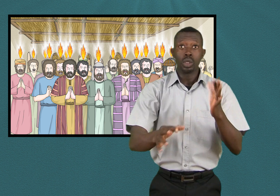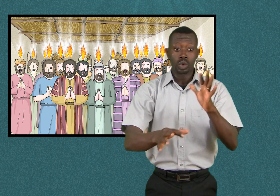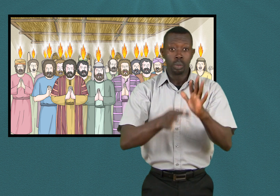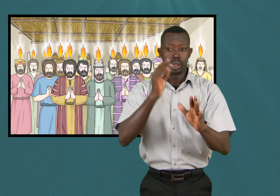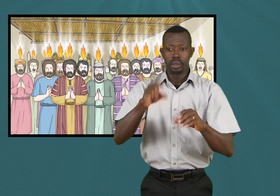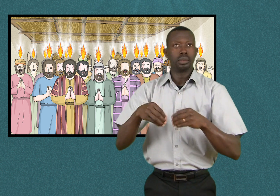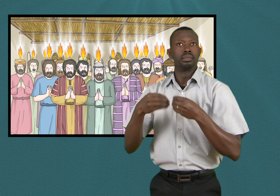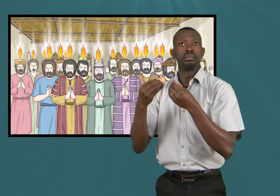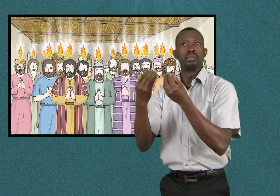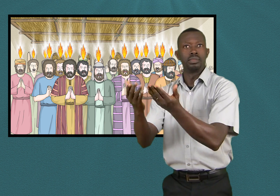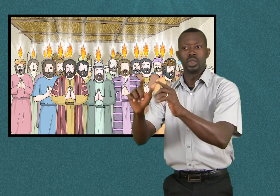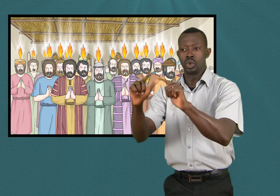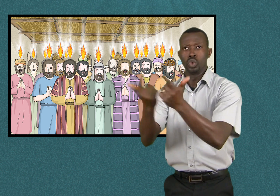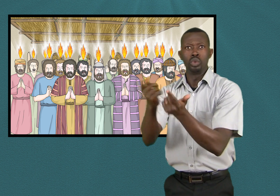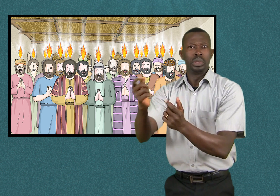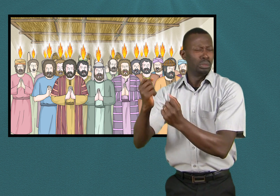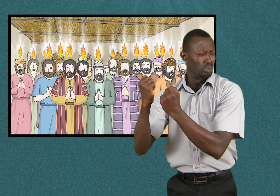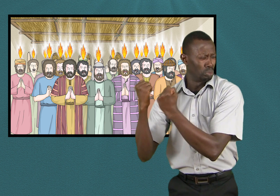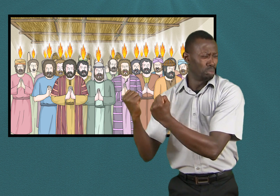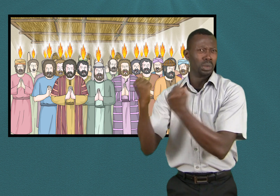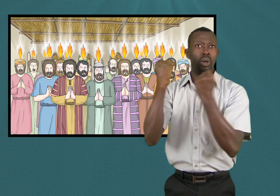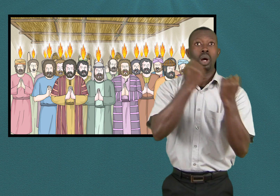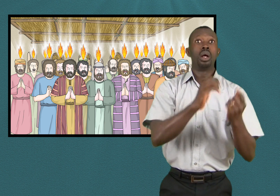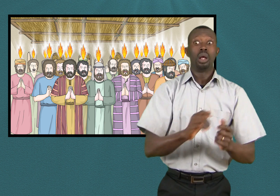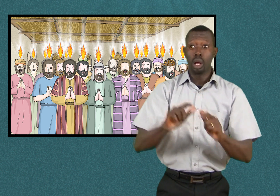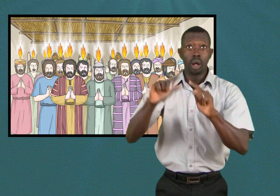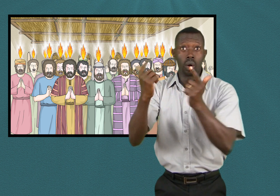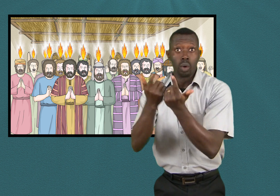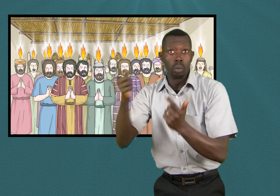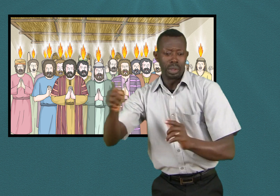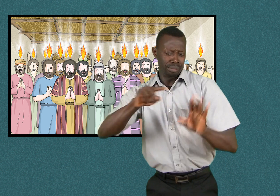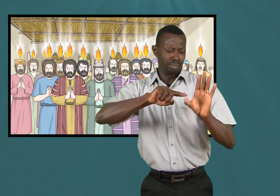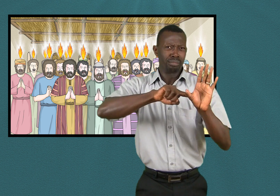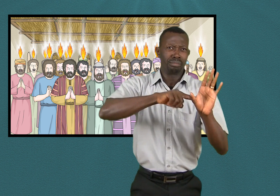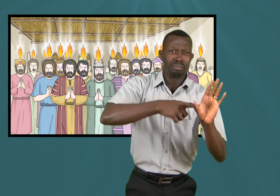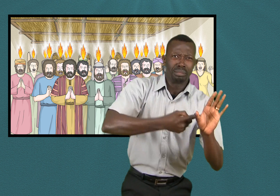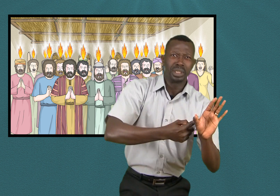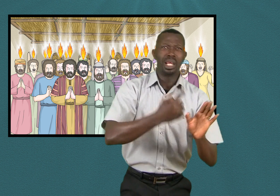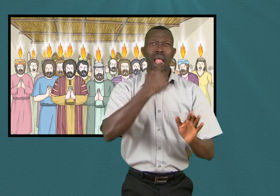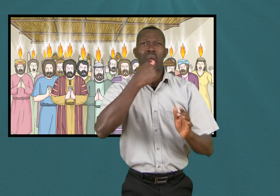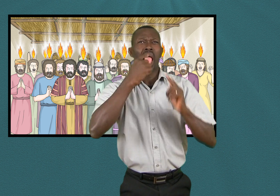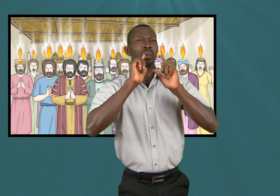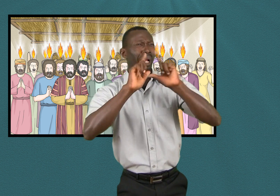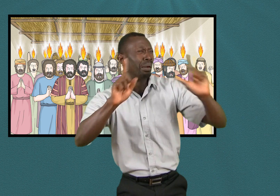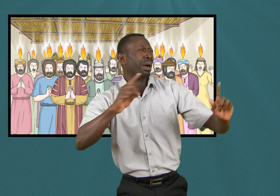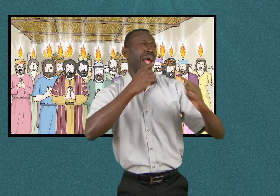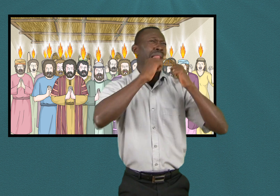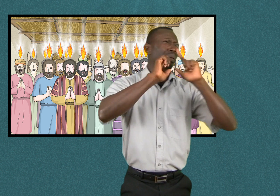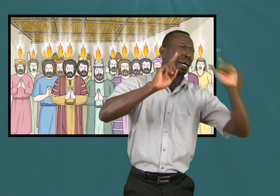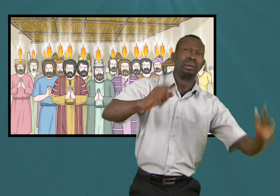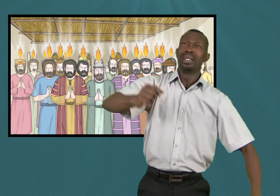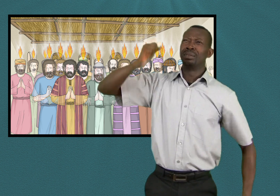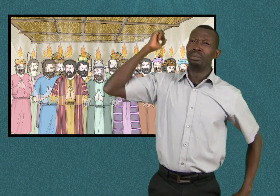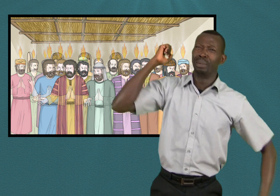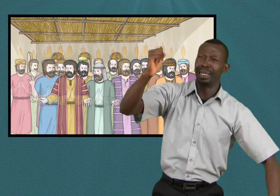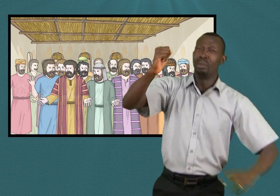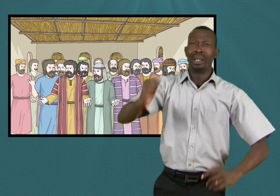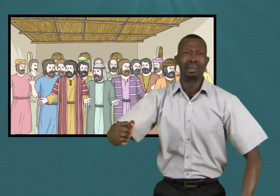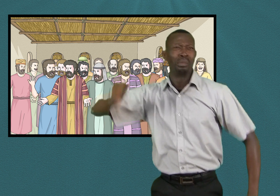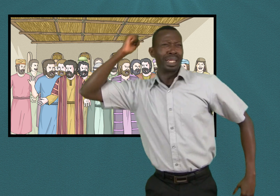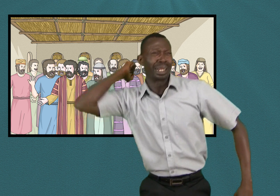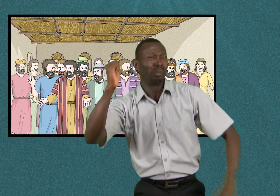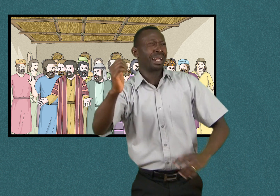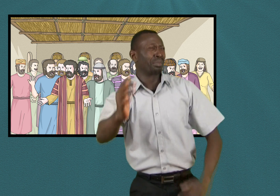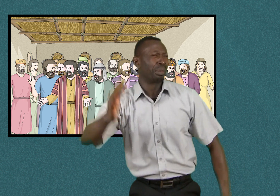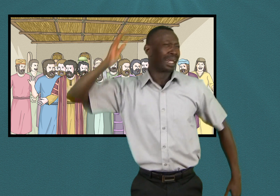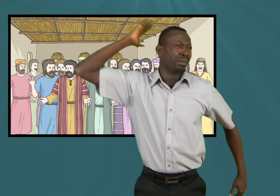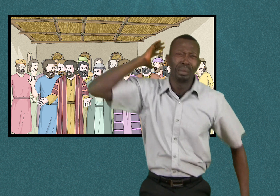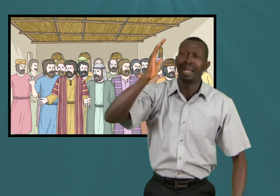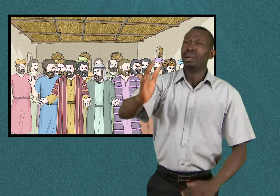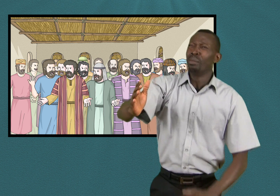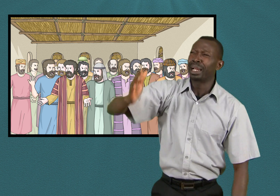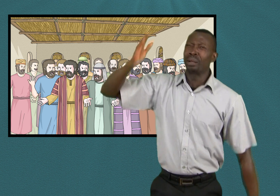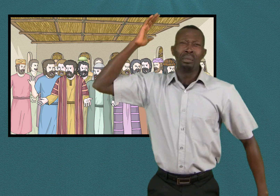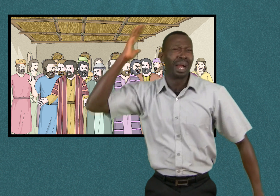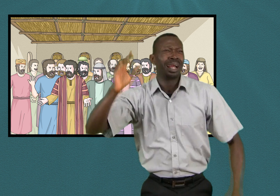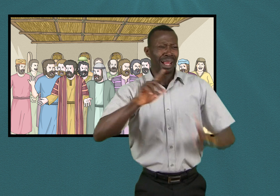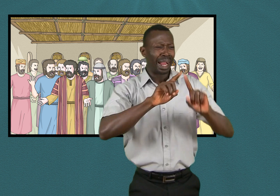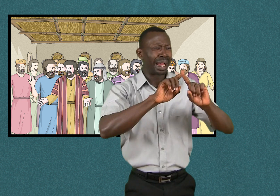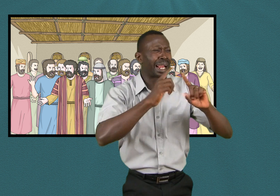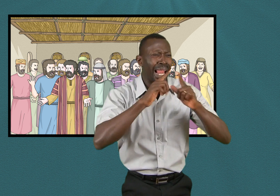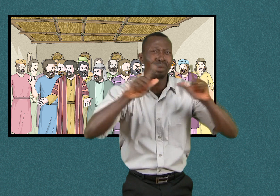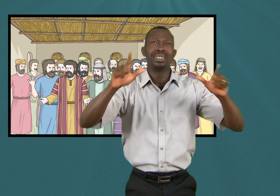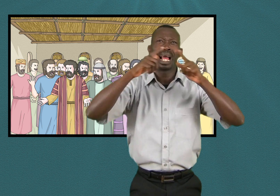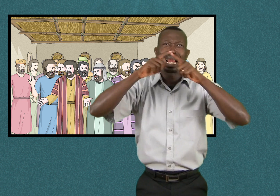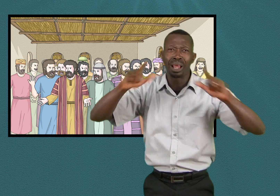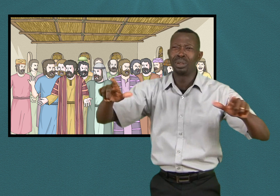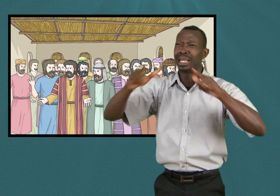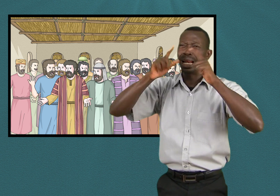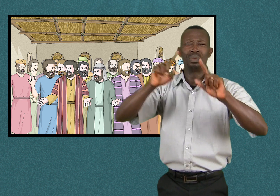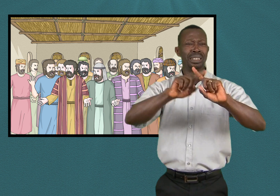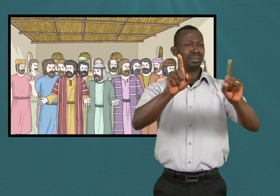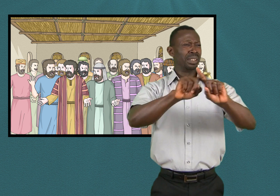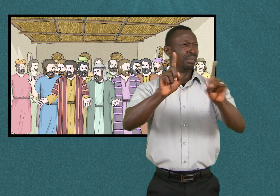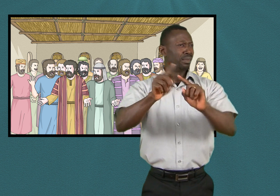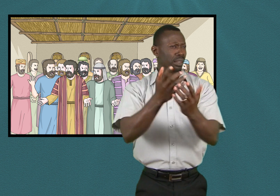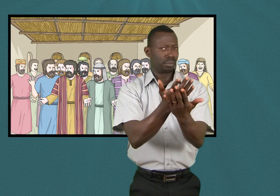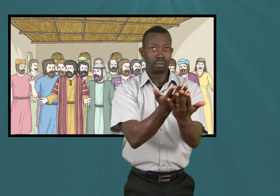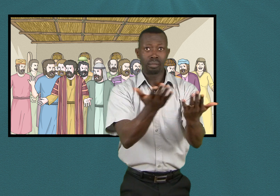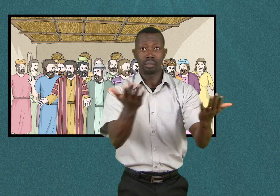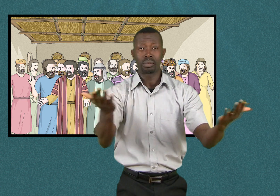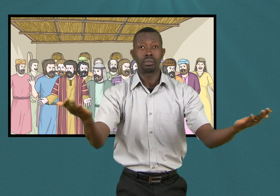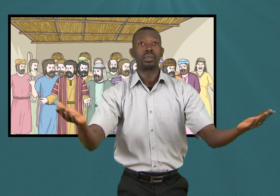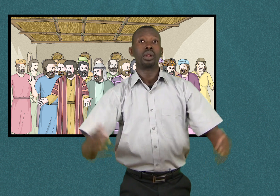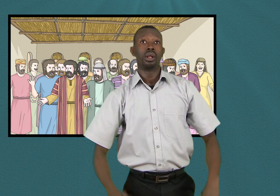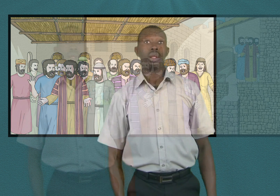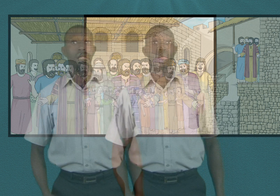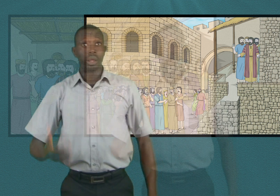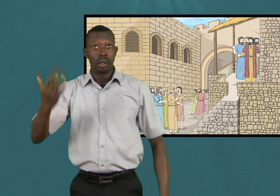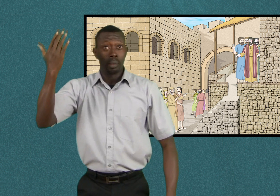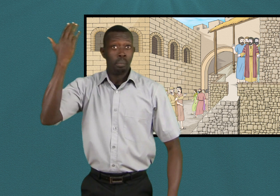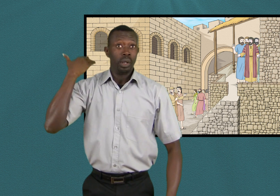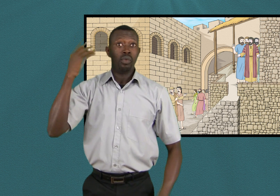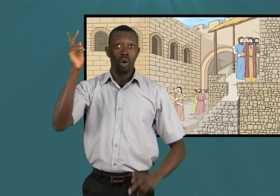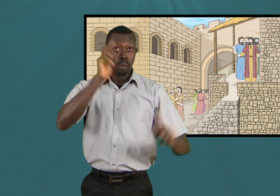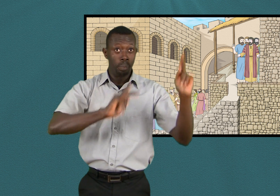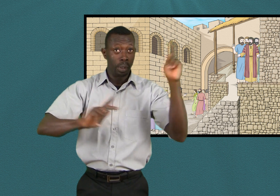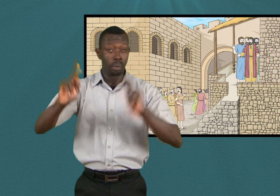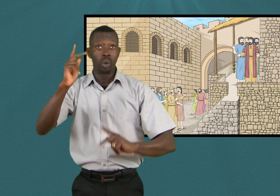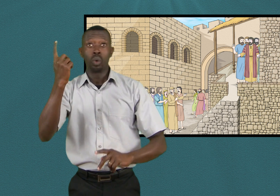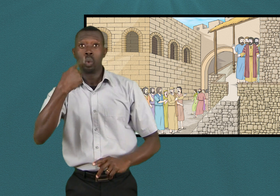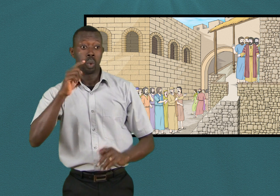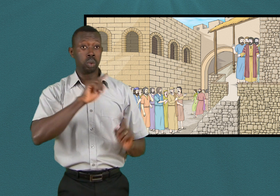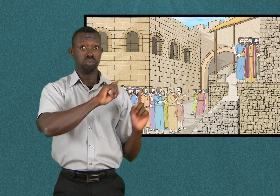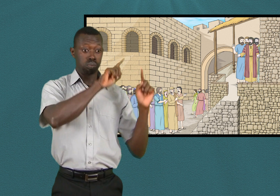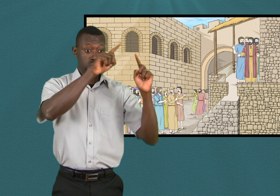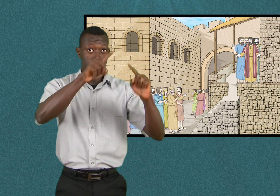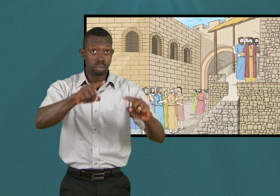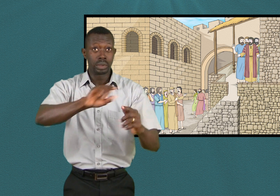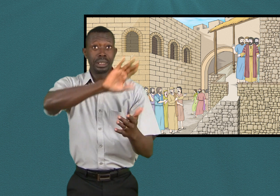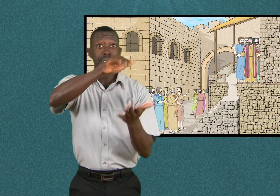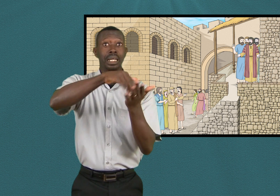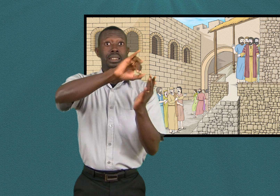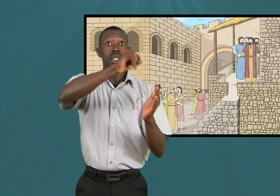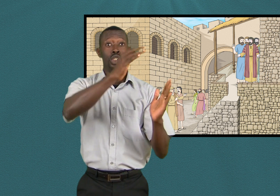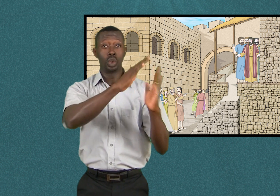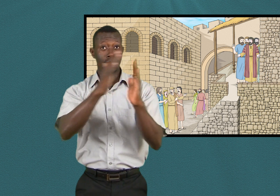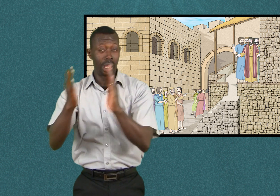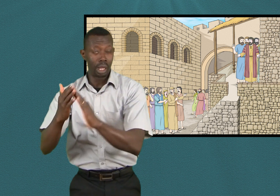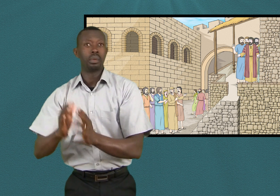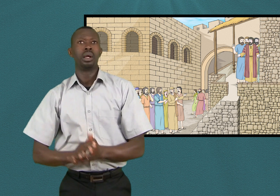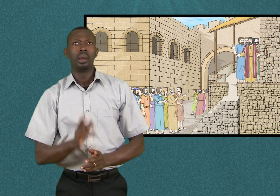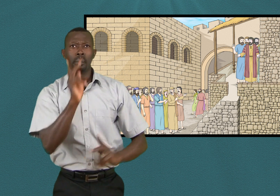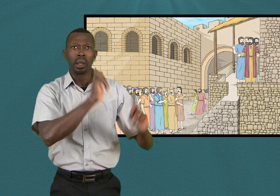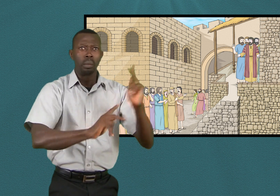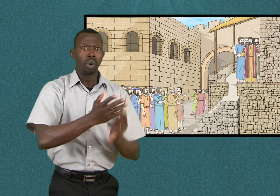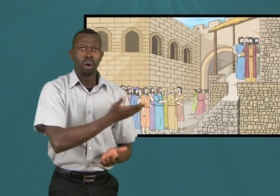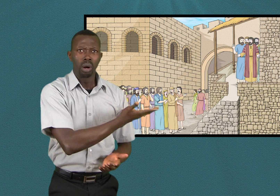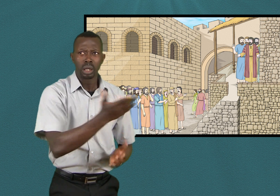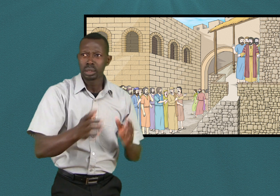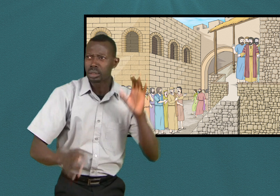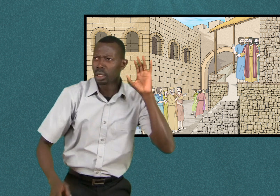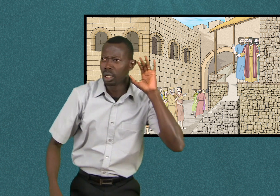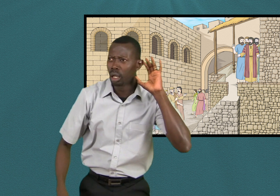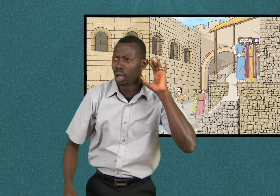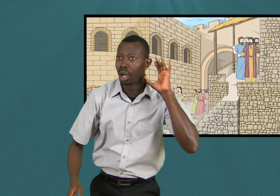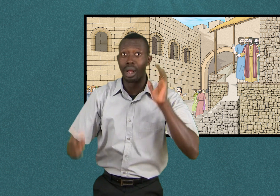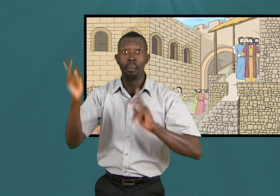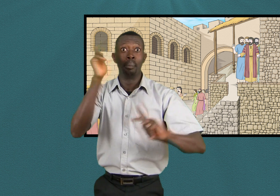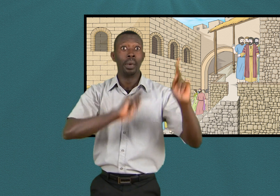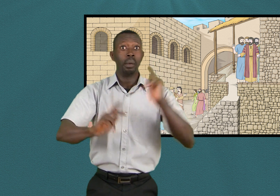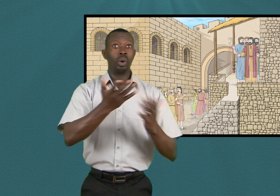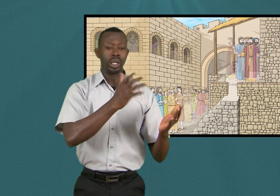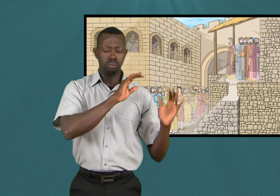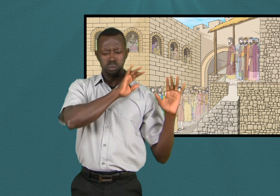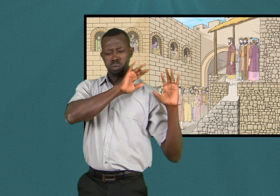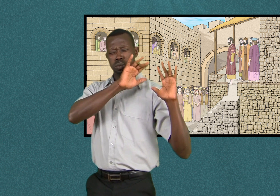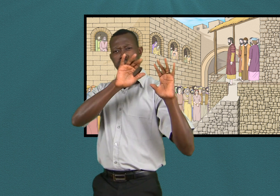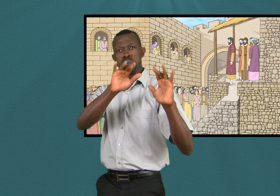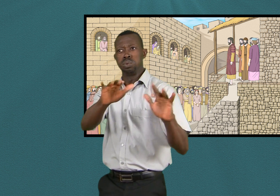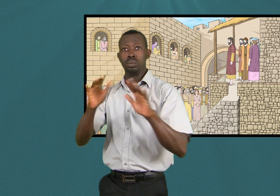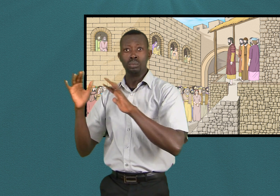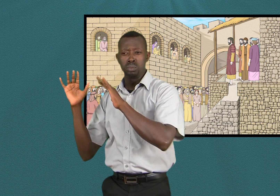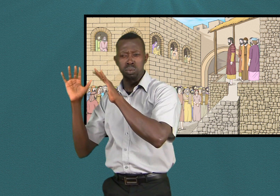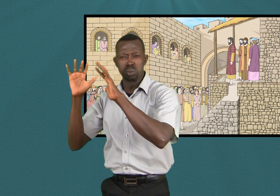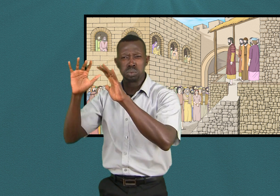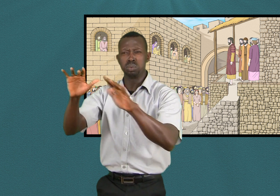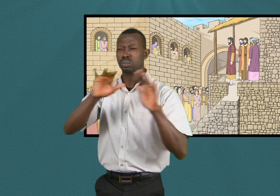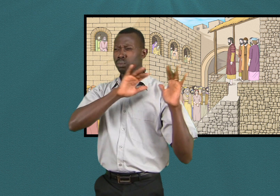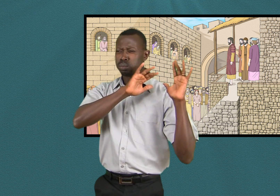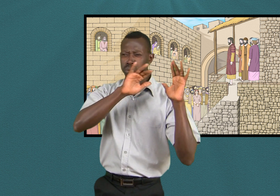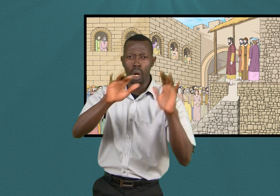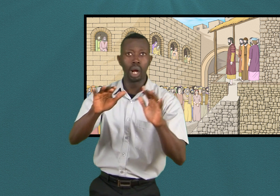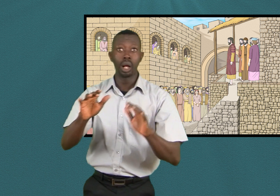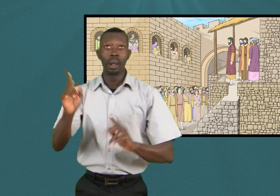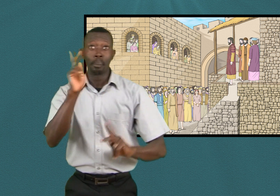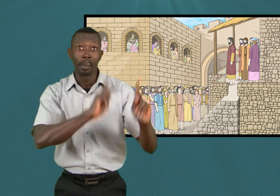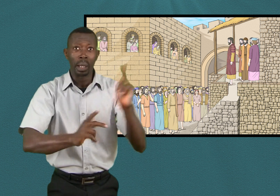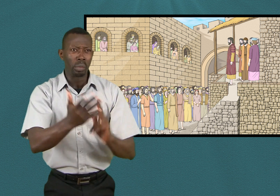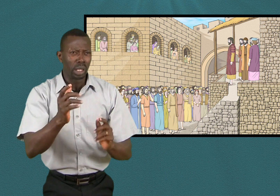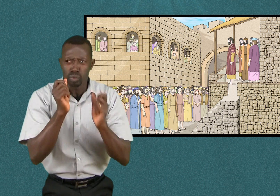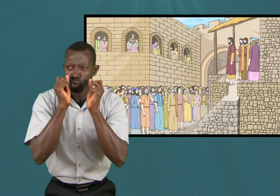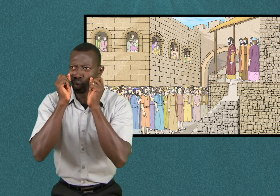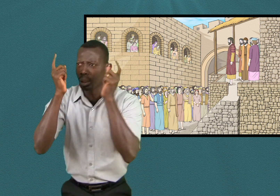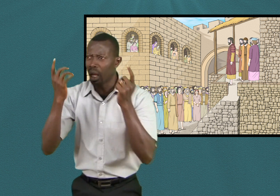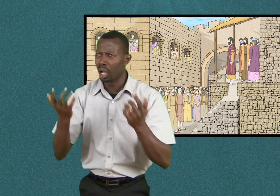Now there were dwelling in Jerusalem God-fearing Jews from every nation under heaven. And when this sound rang out, a crowd came together in bewilderment, because each one heard them speaking his own language.